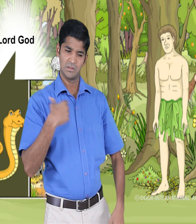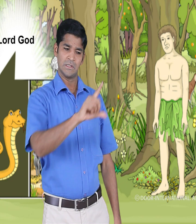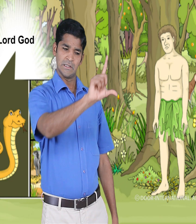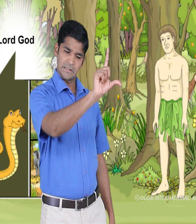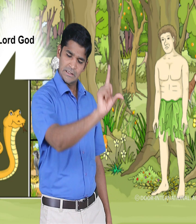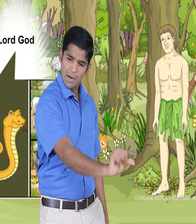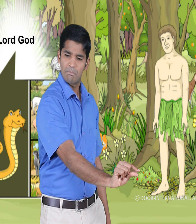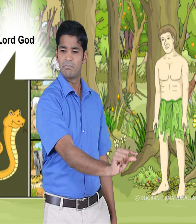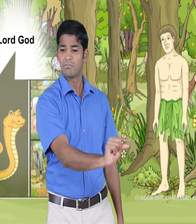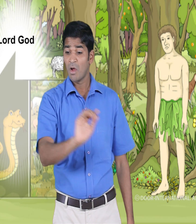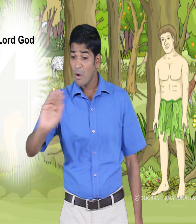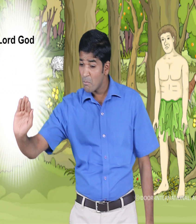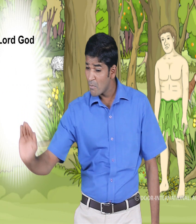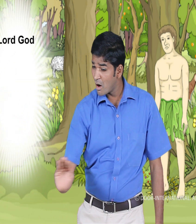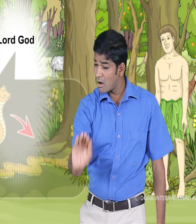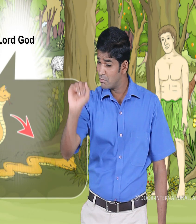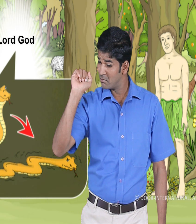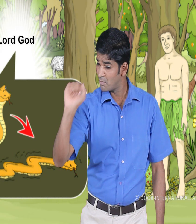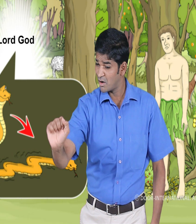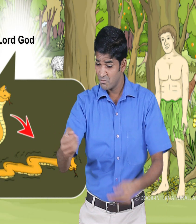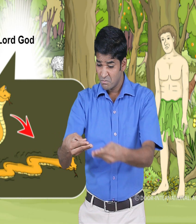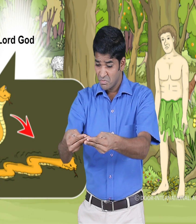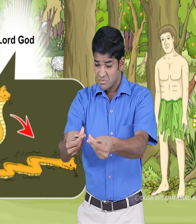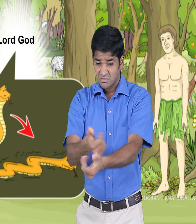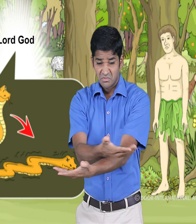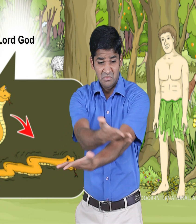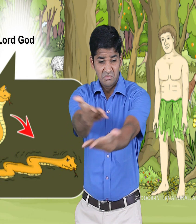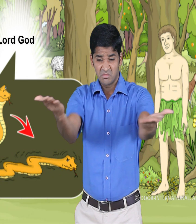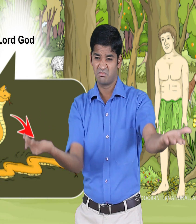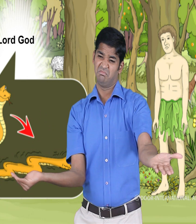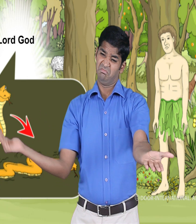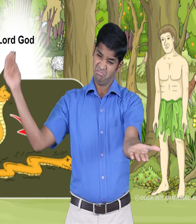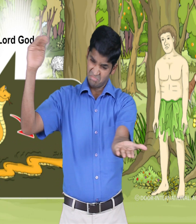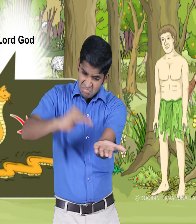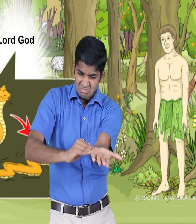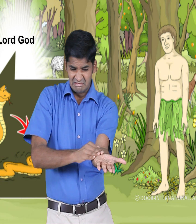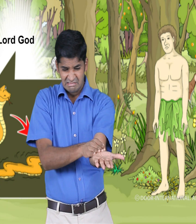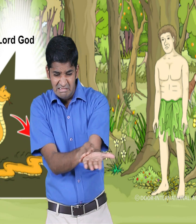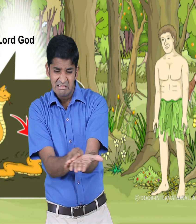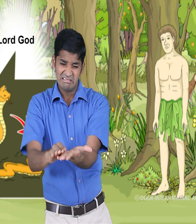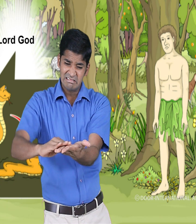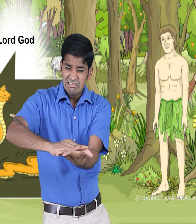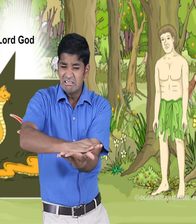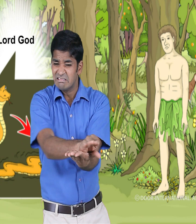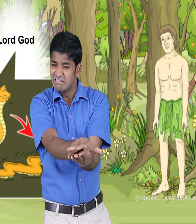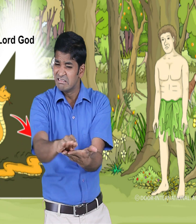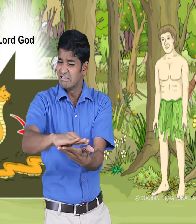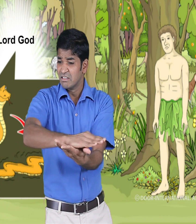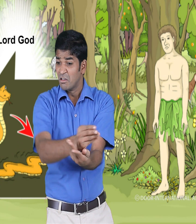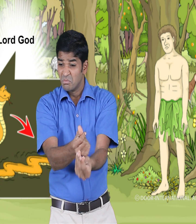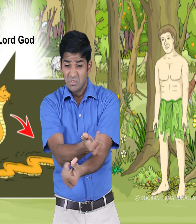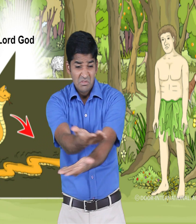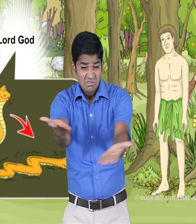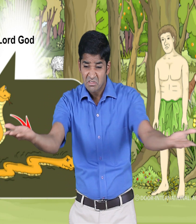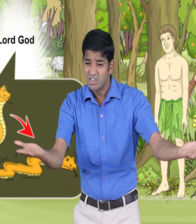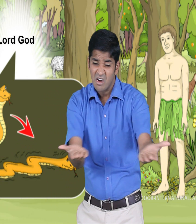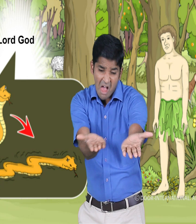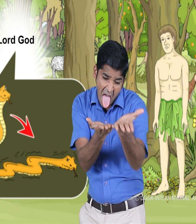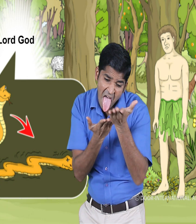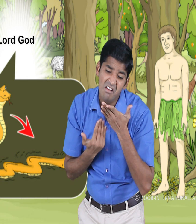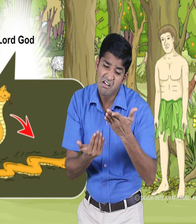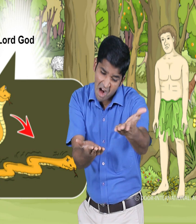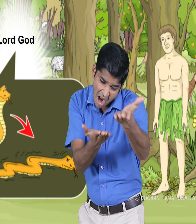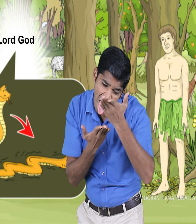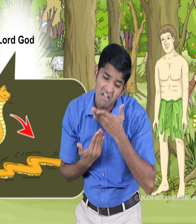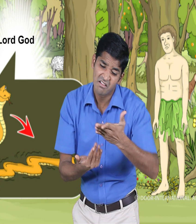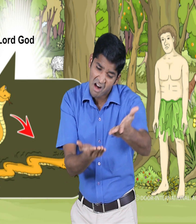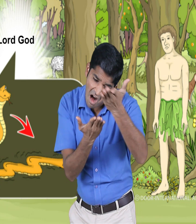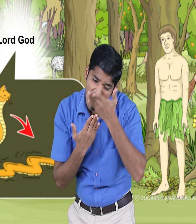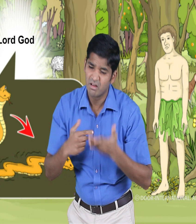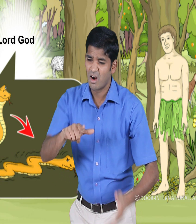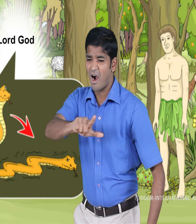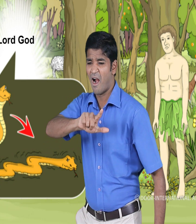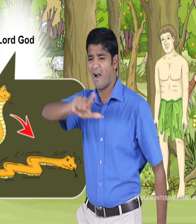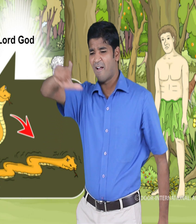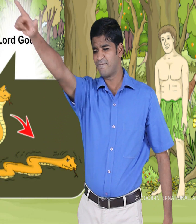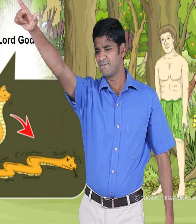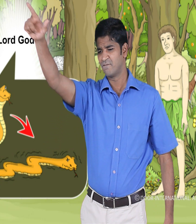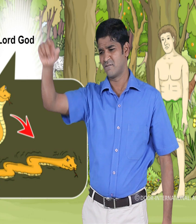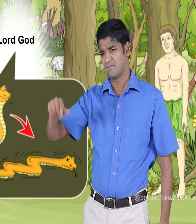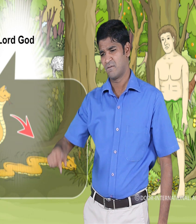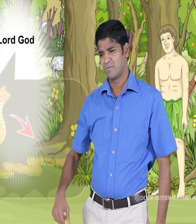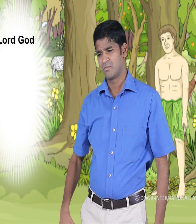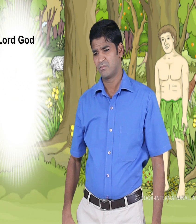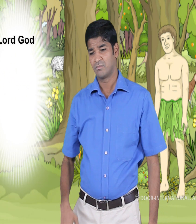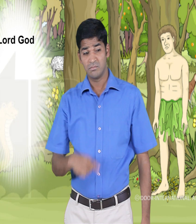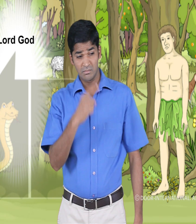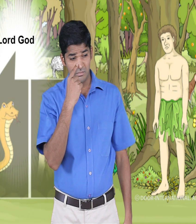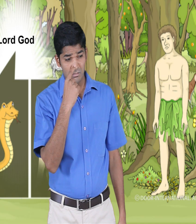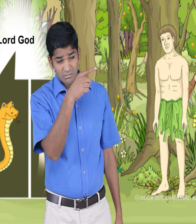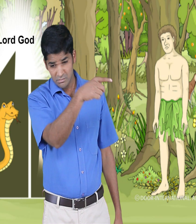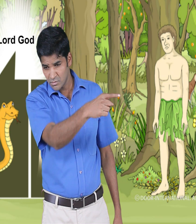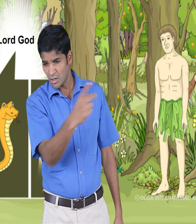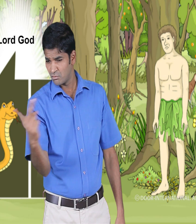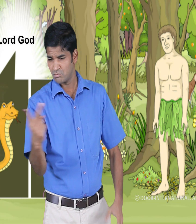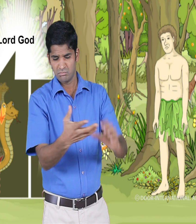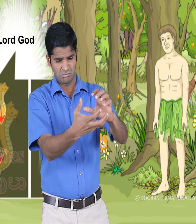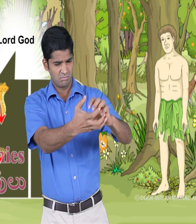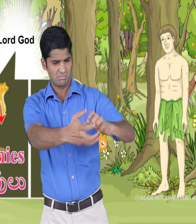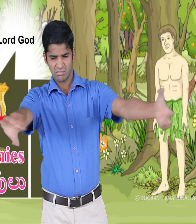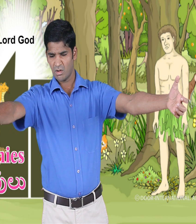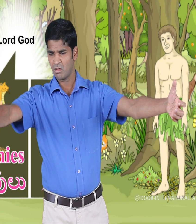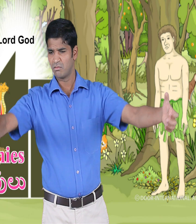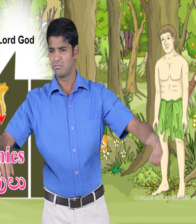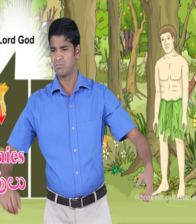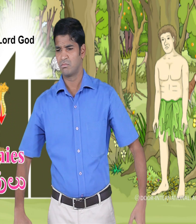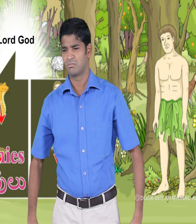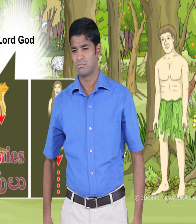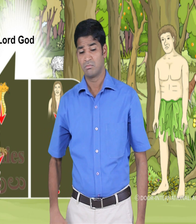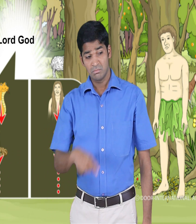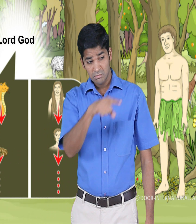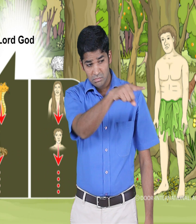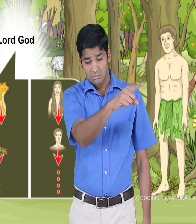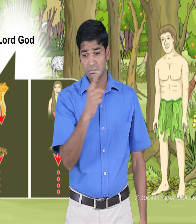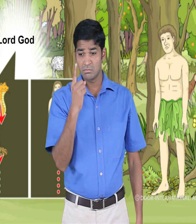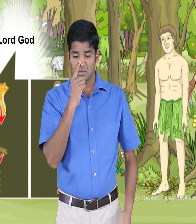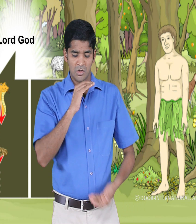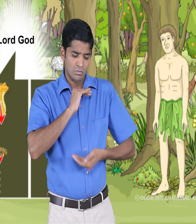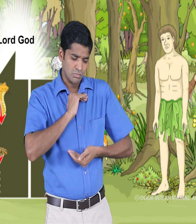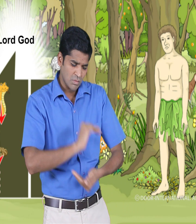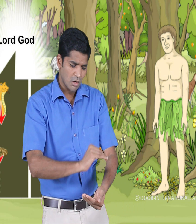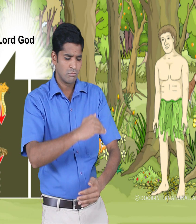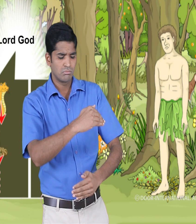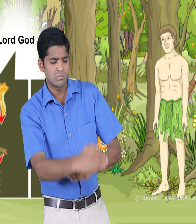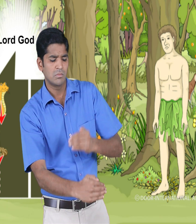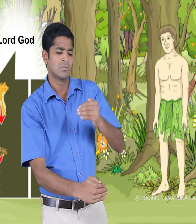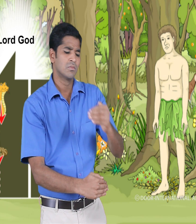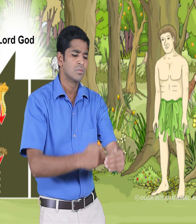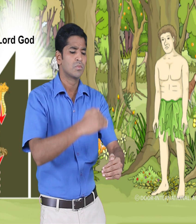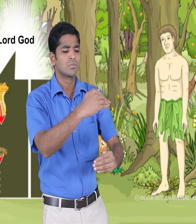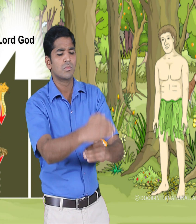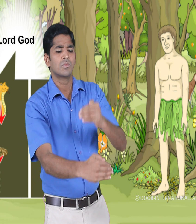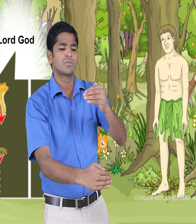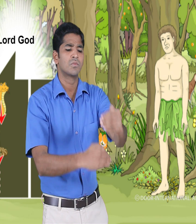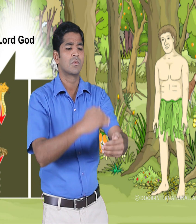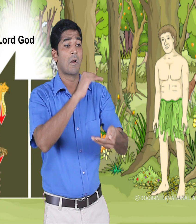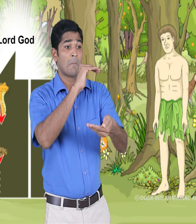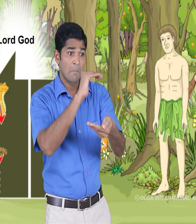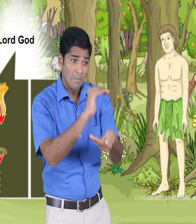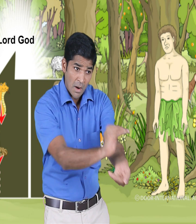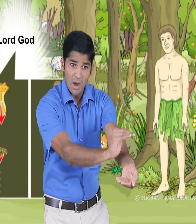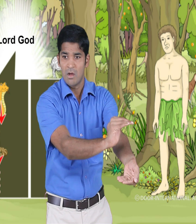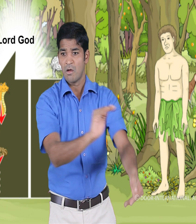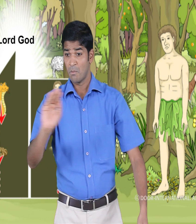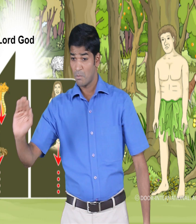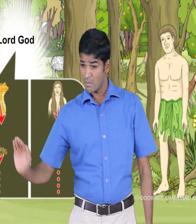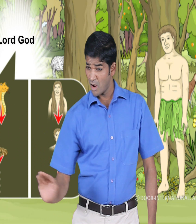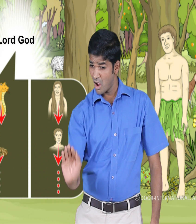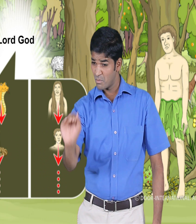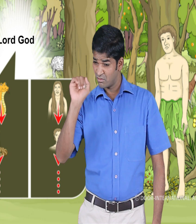On your belly will you go, and dust you will eat, all the days of your life.